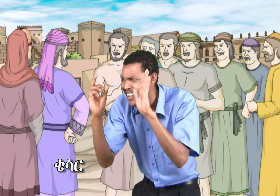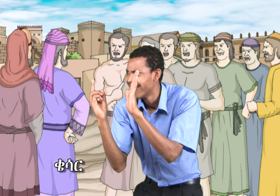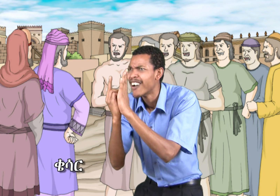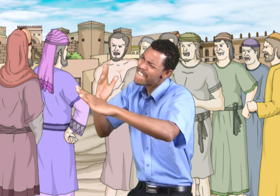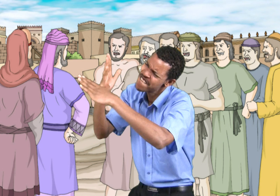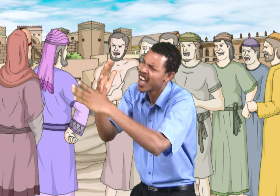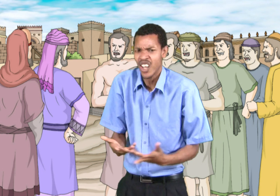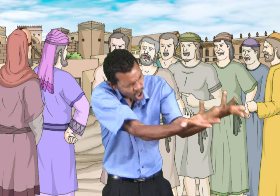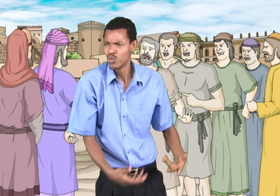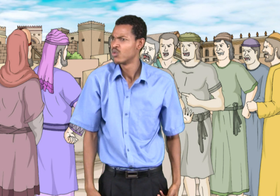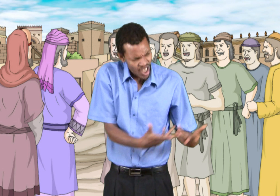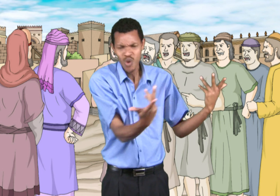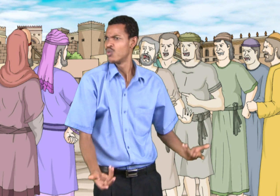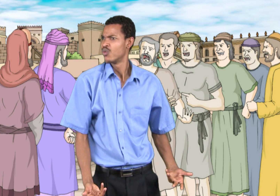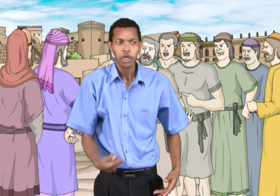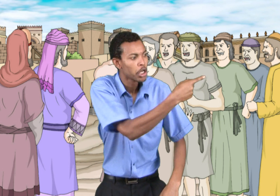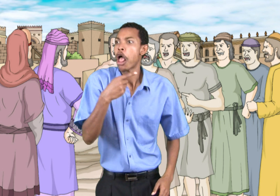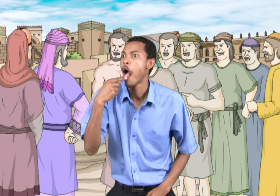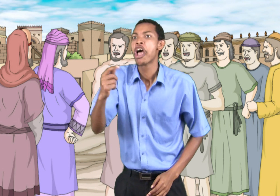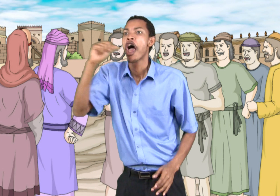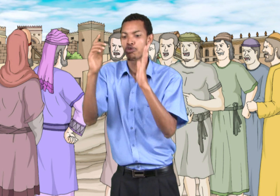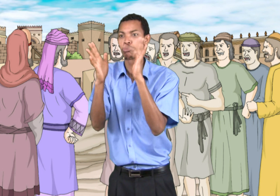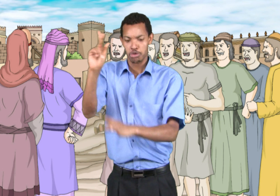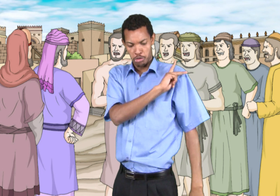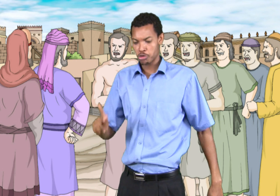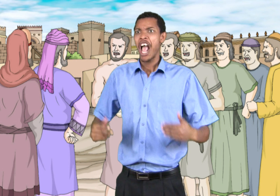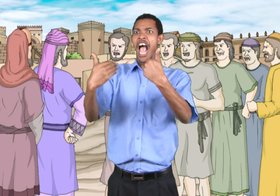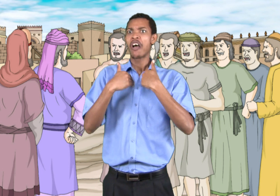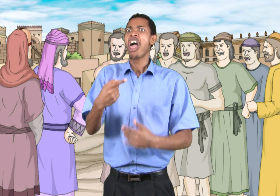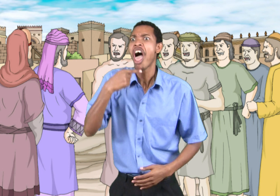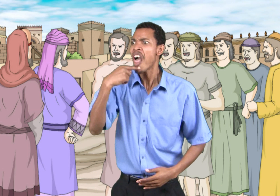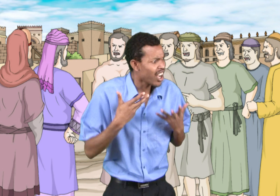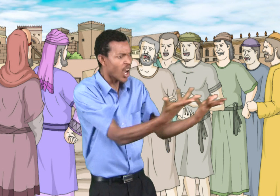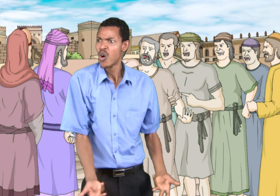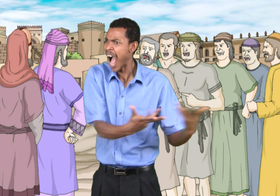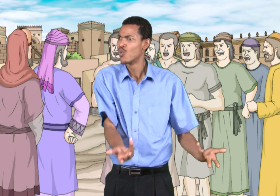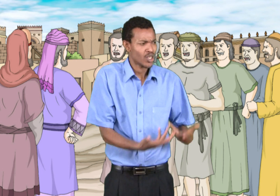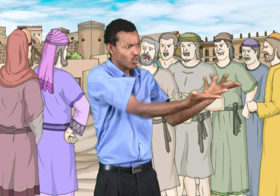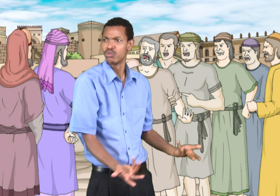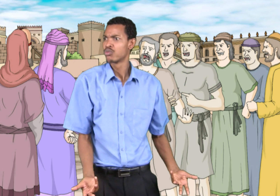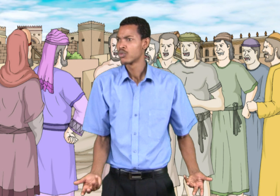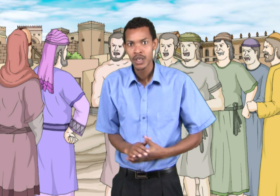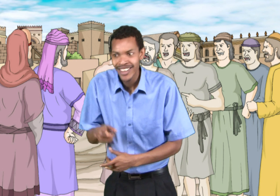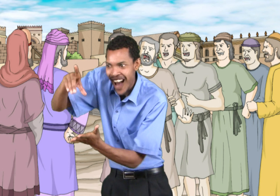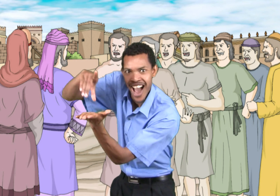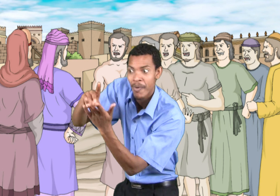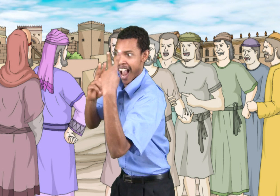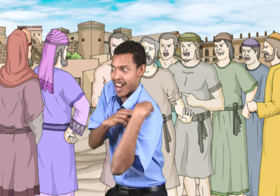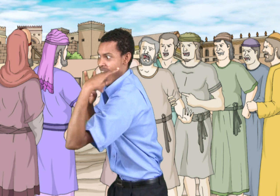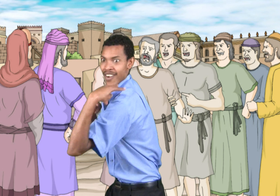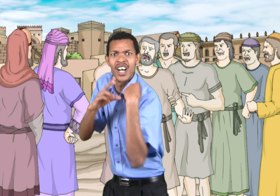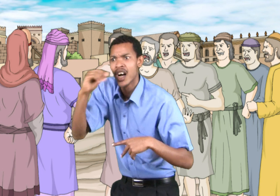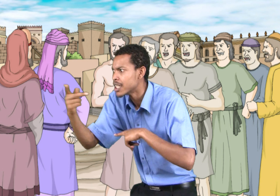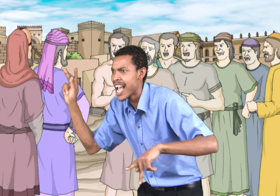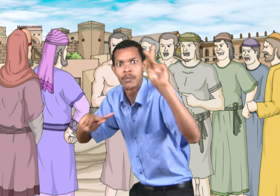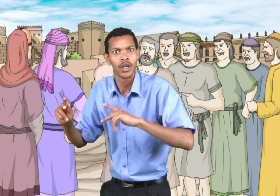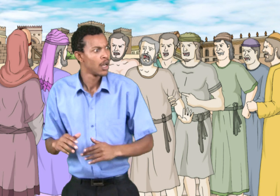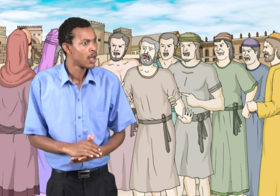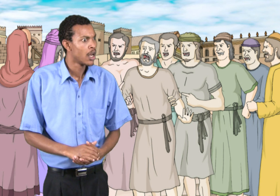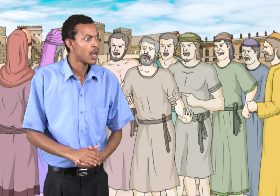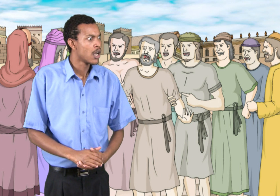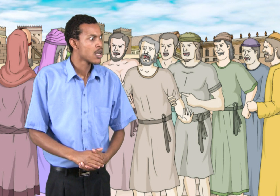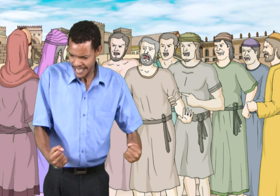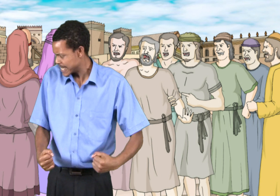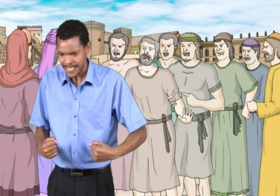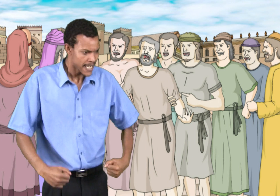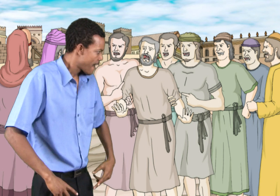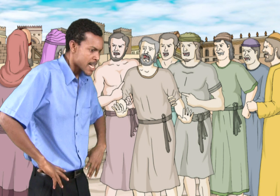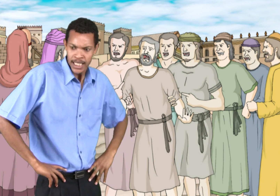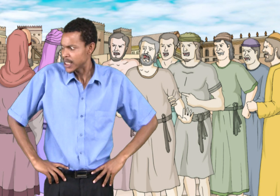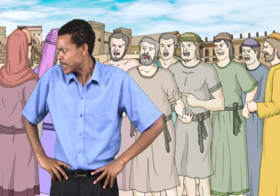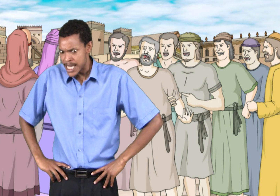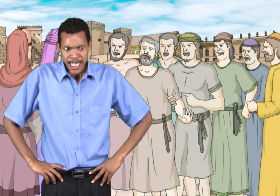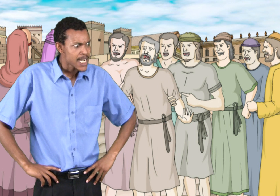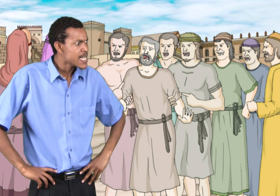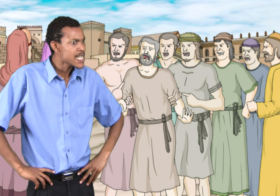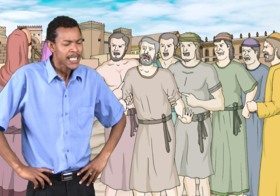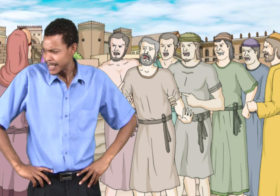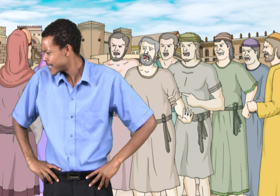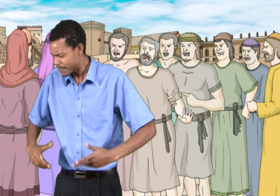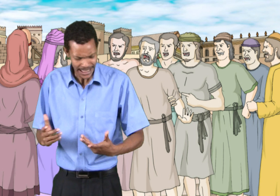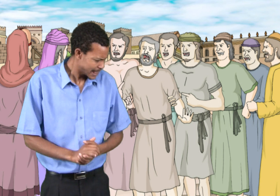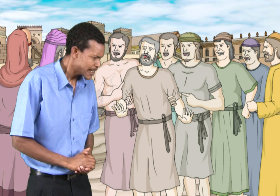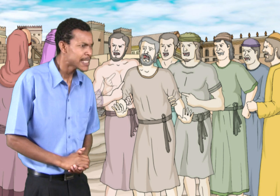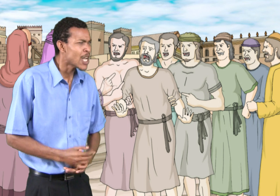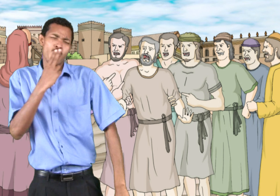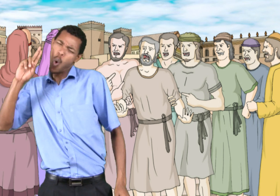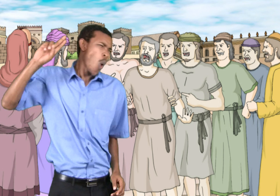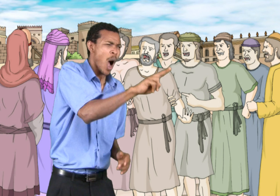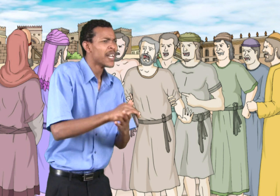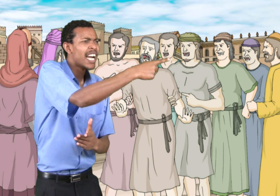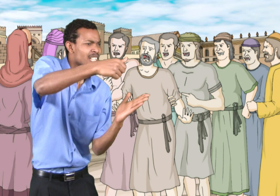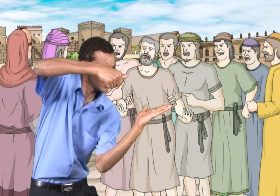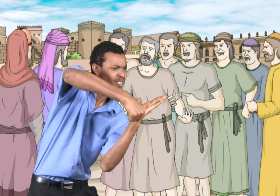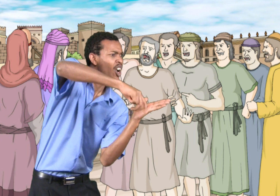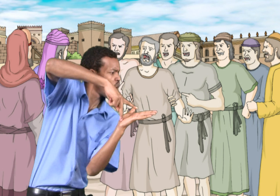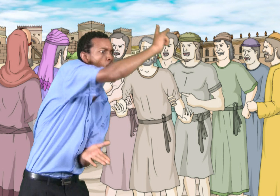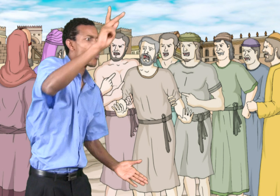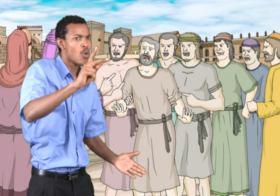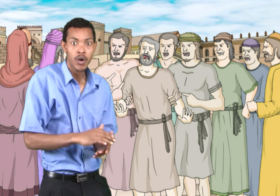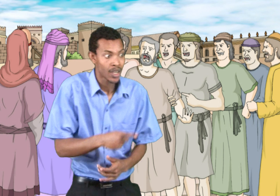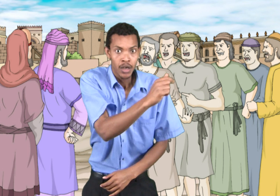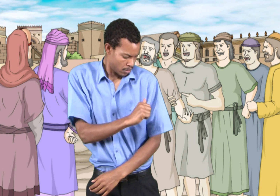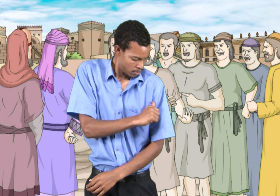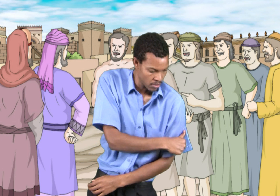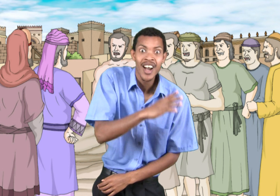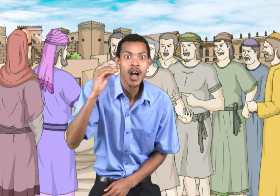They are all defying Caesar’s decrees, saying that there is another king, named Jesus!”